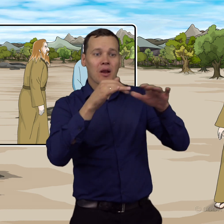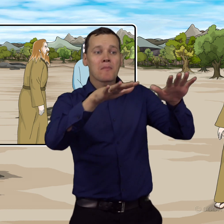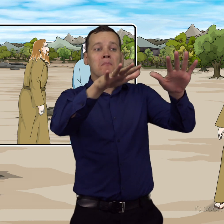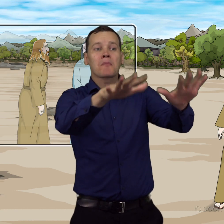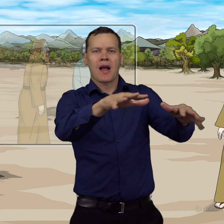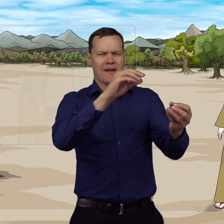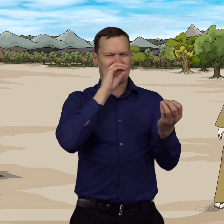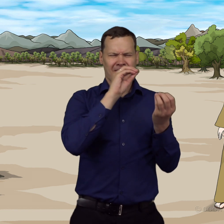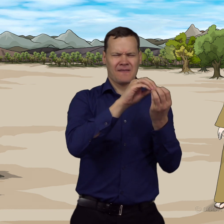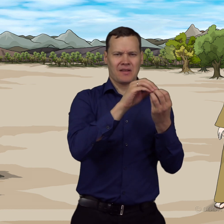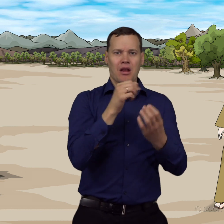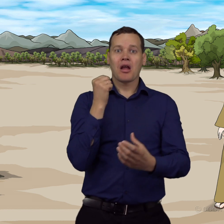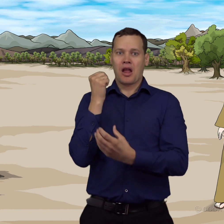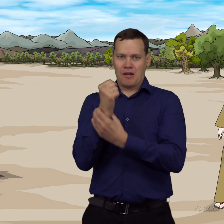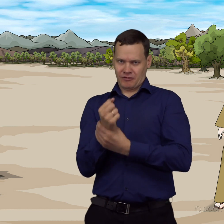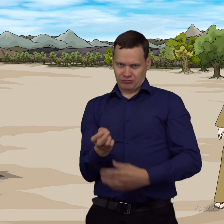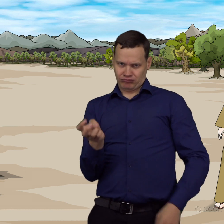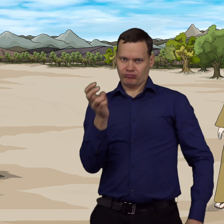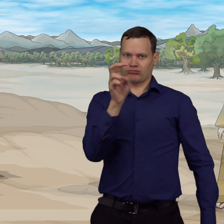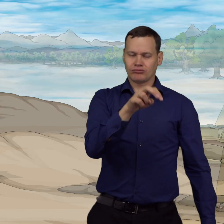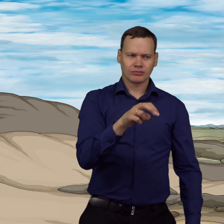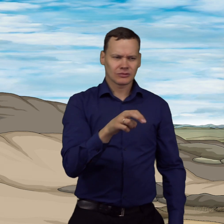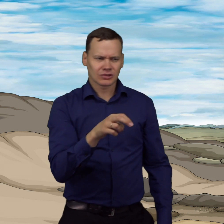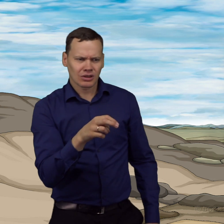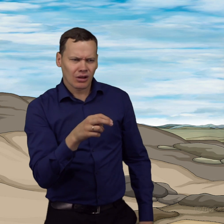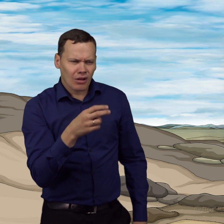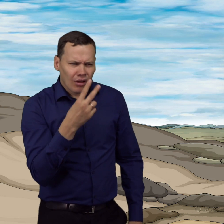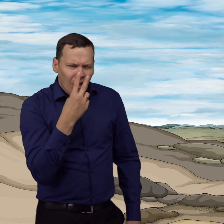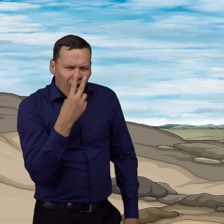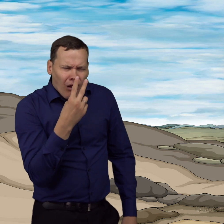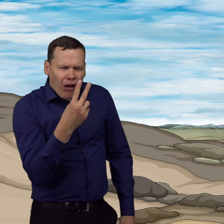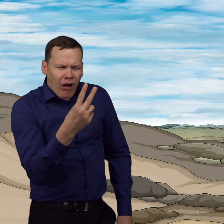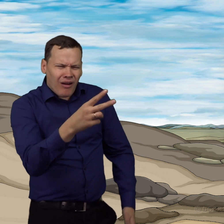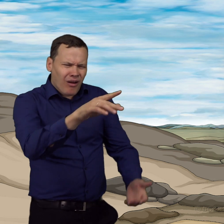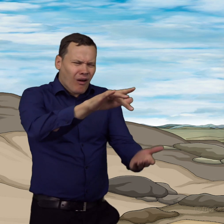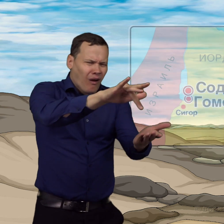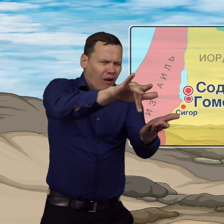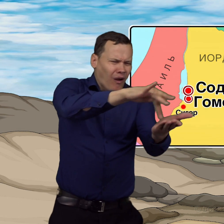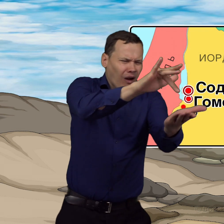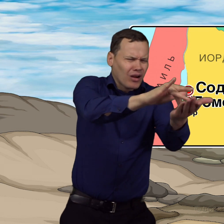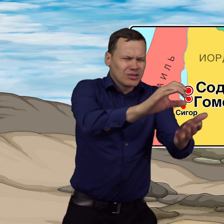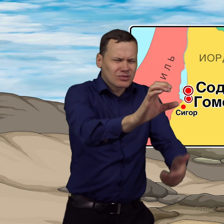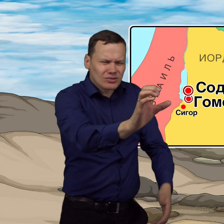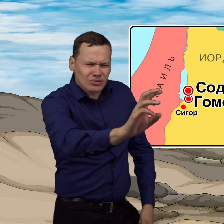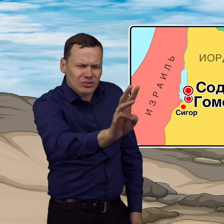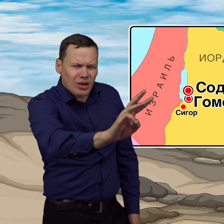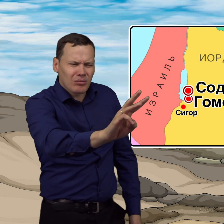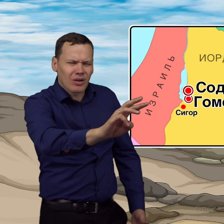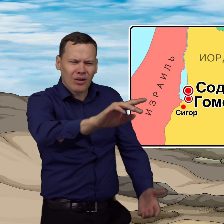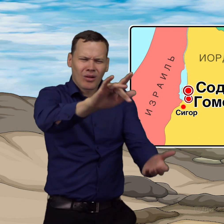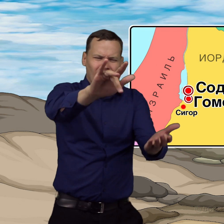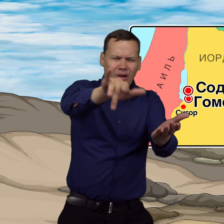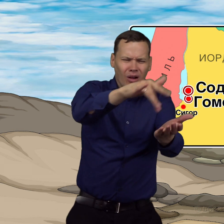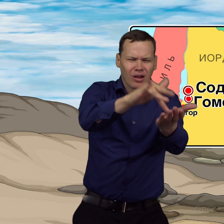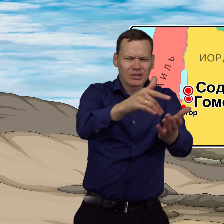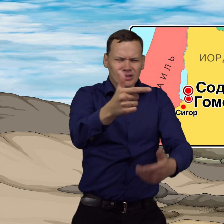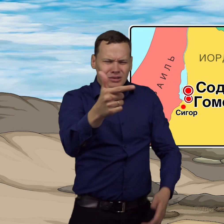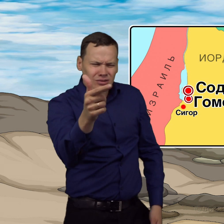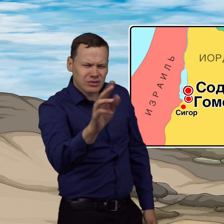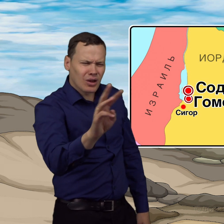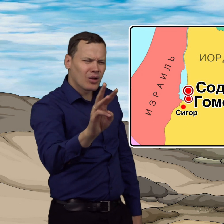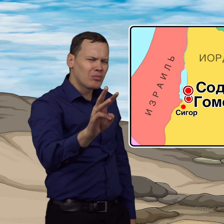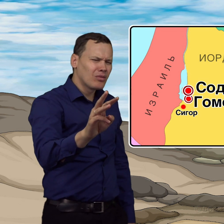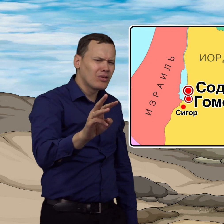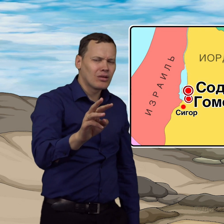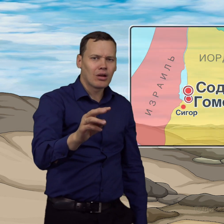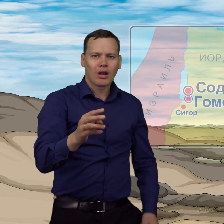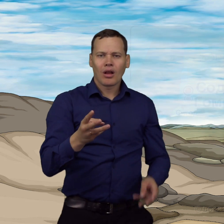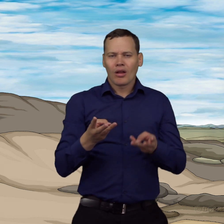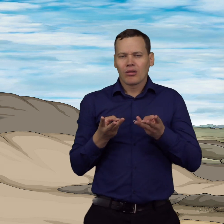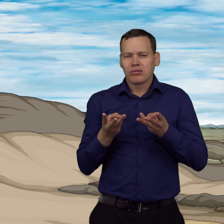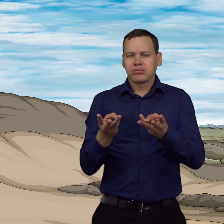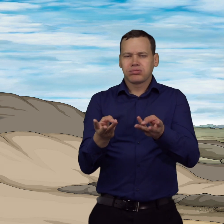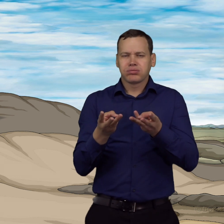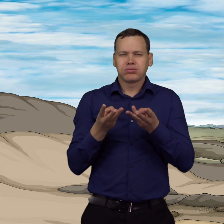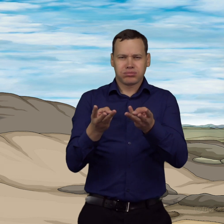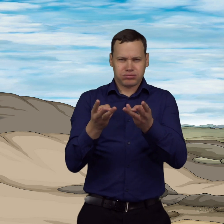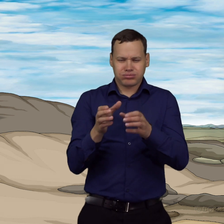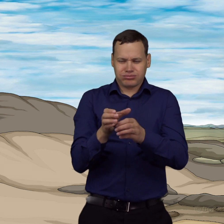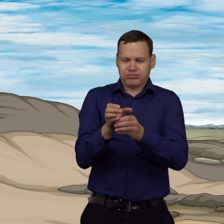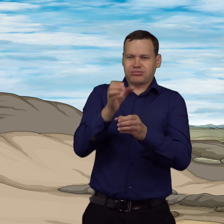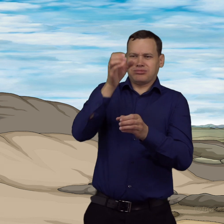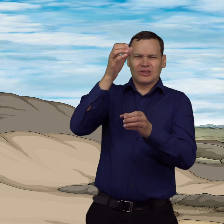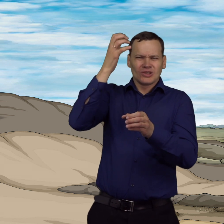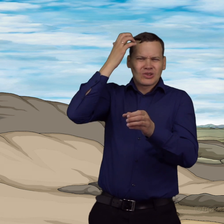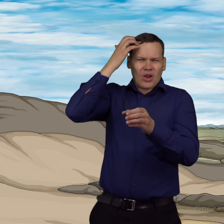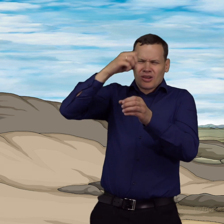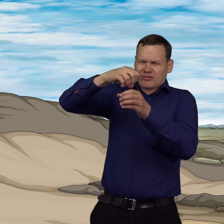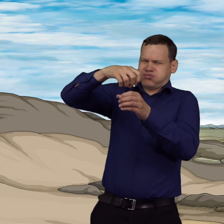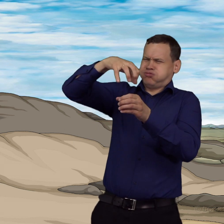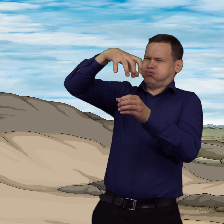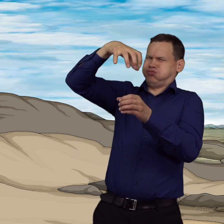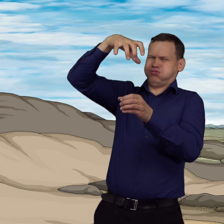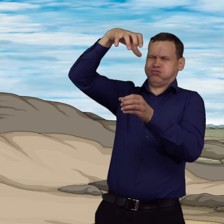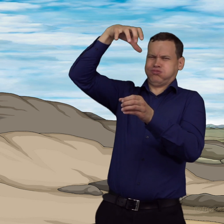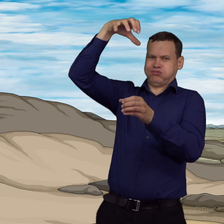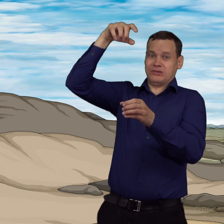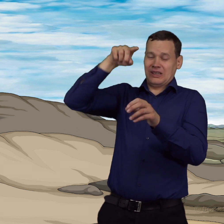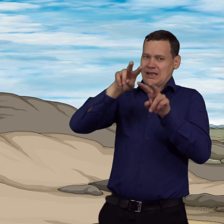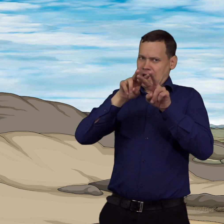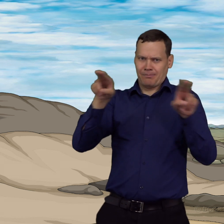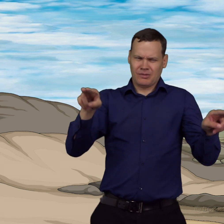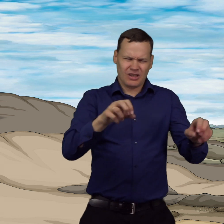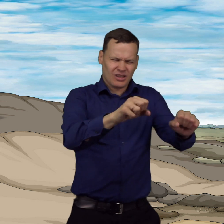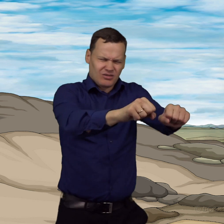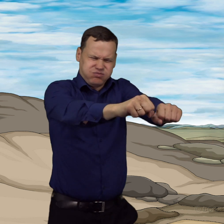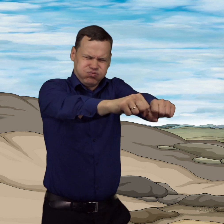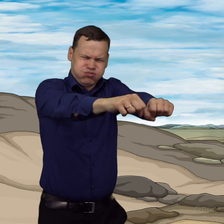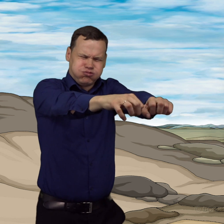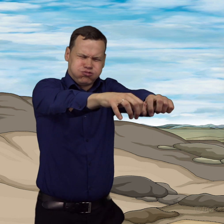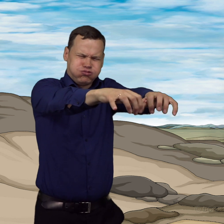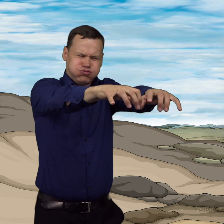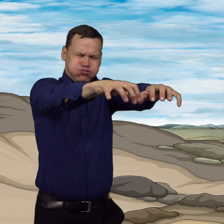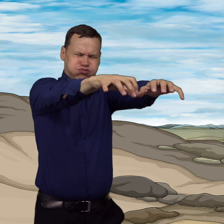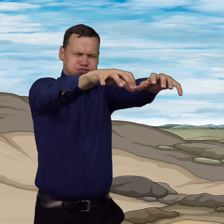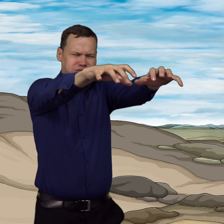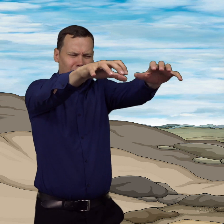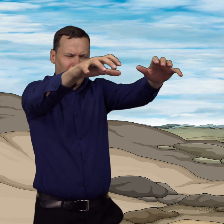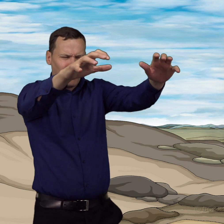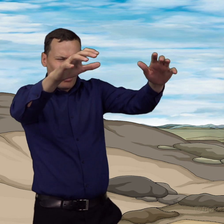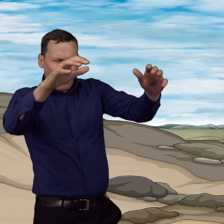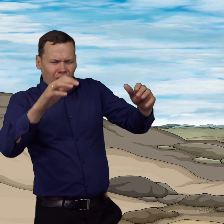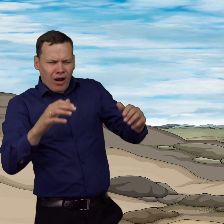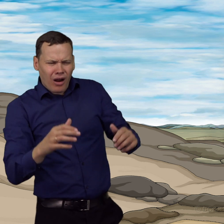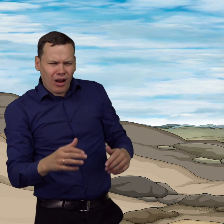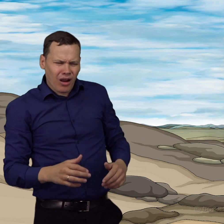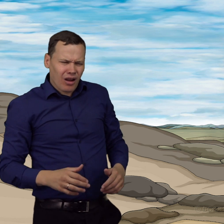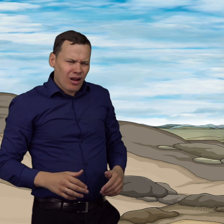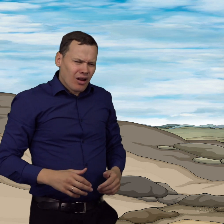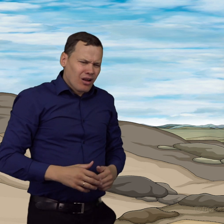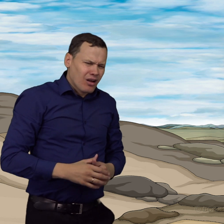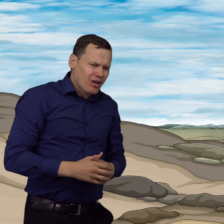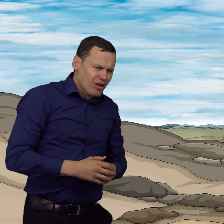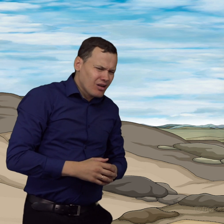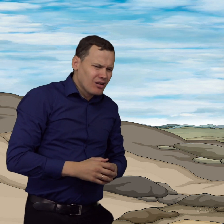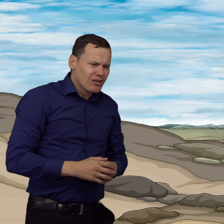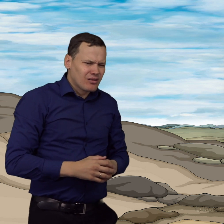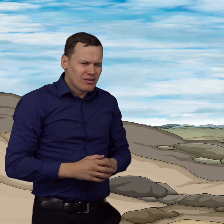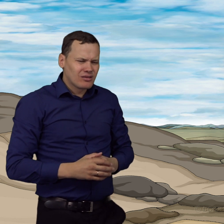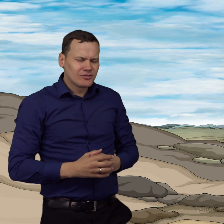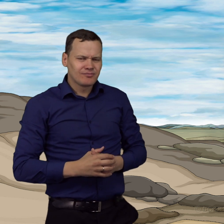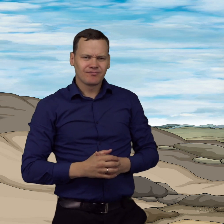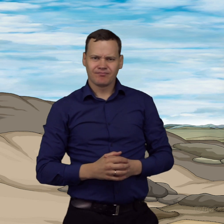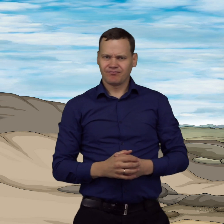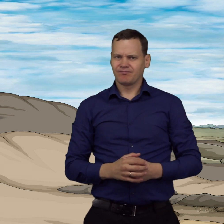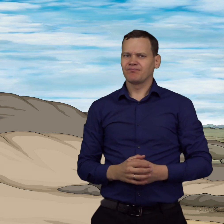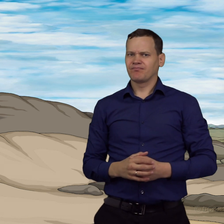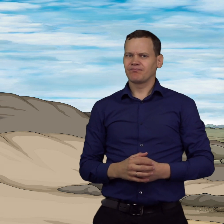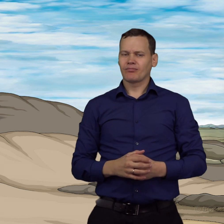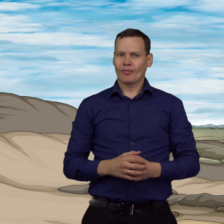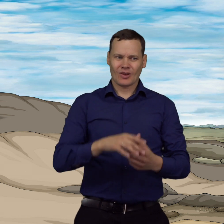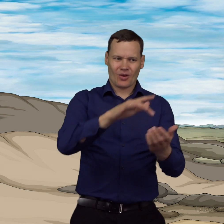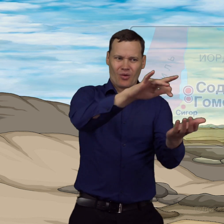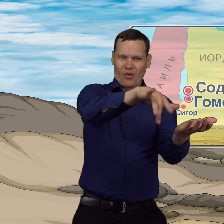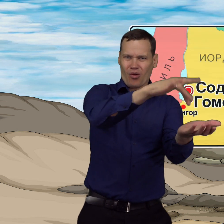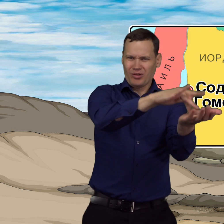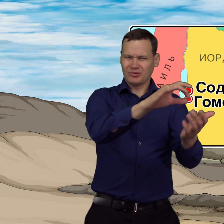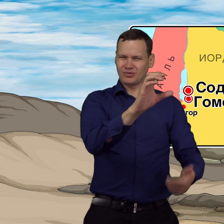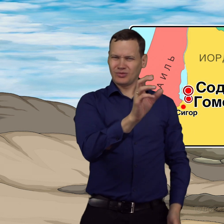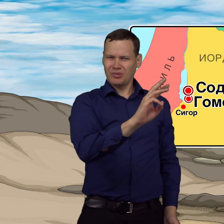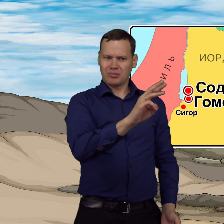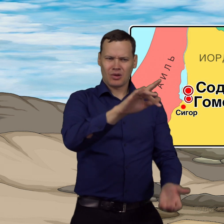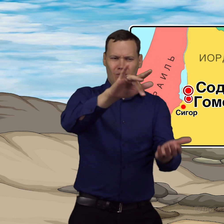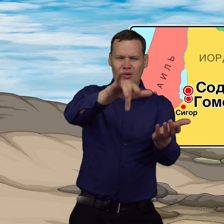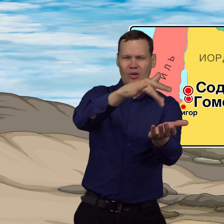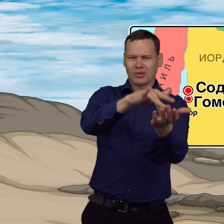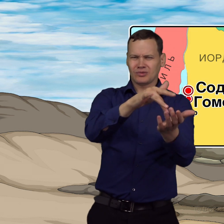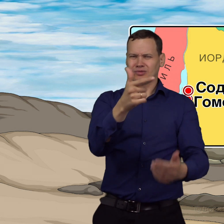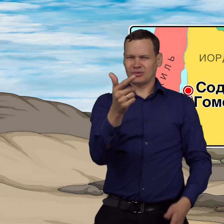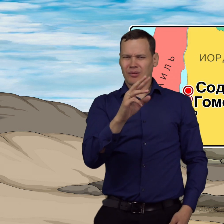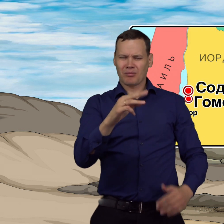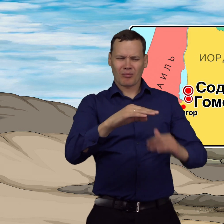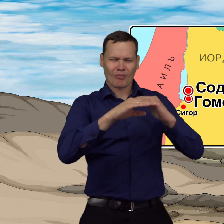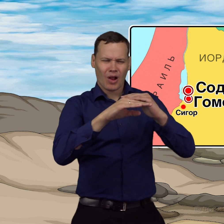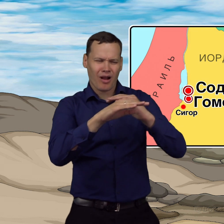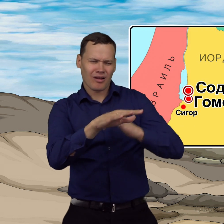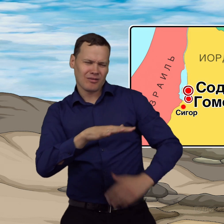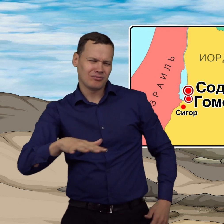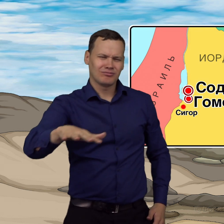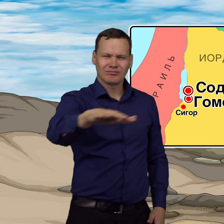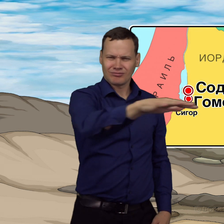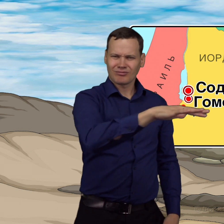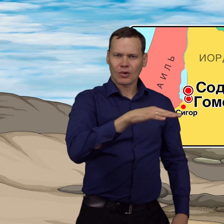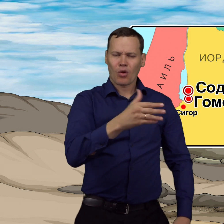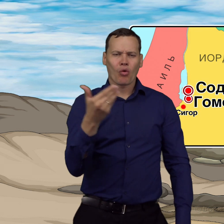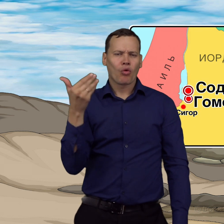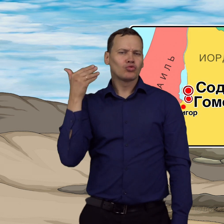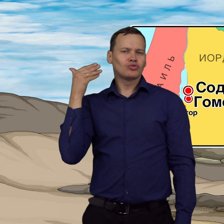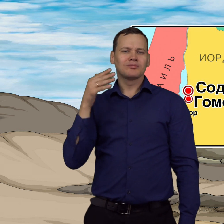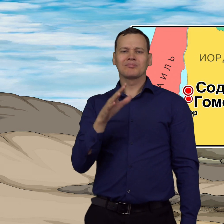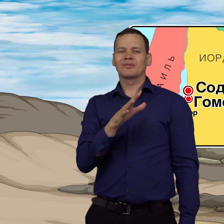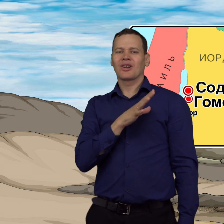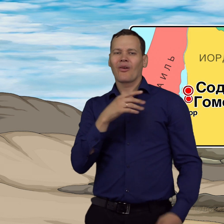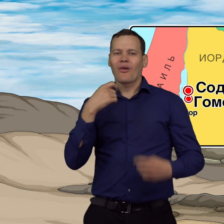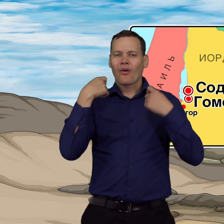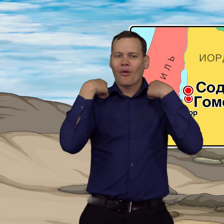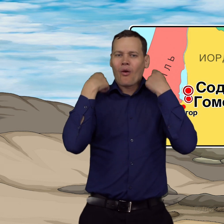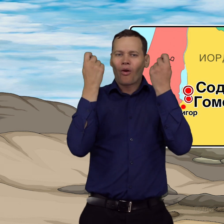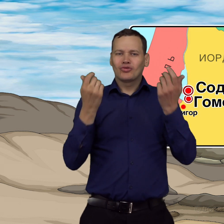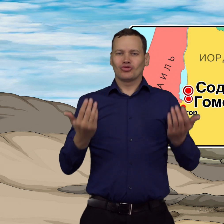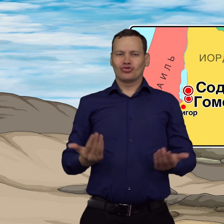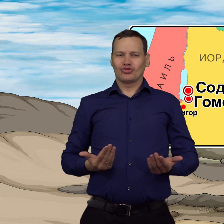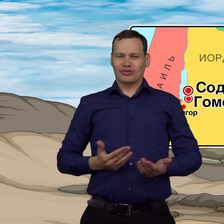He looked down toward Sodom and Gomorrah and all the land of the plain, and he saw the smoke rising from the land like smoke from a furnace.